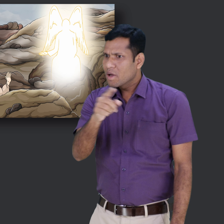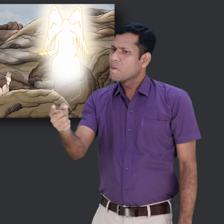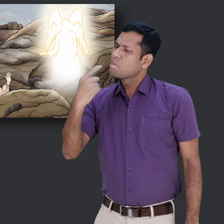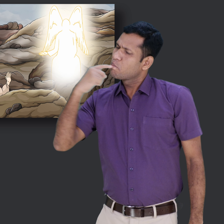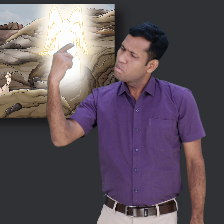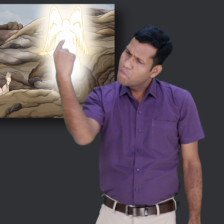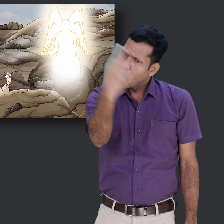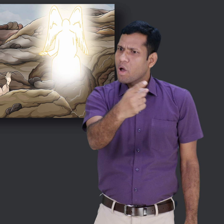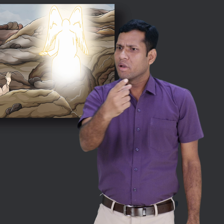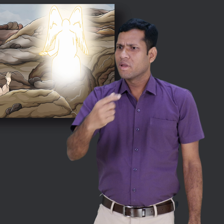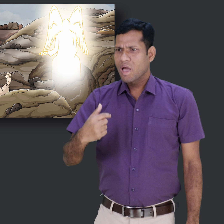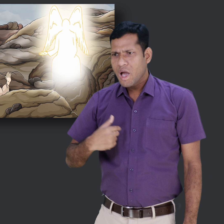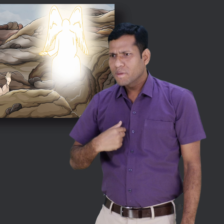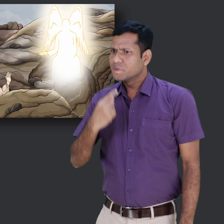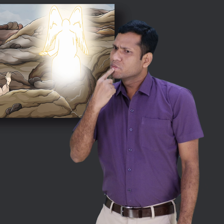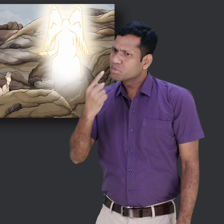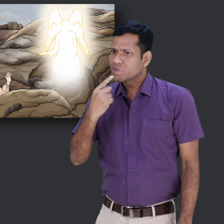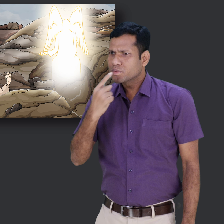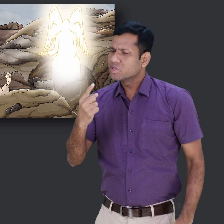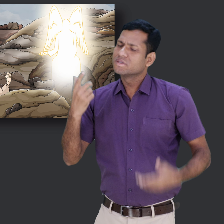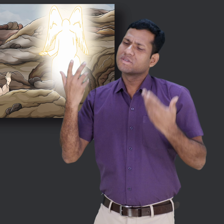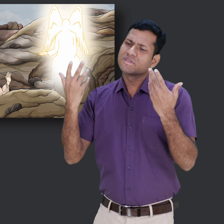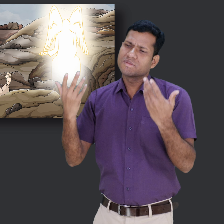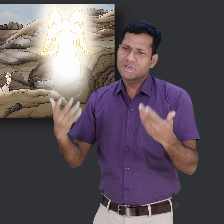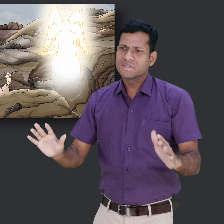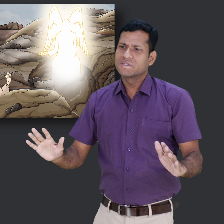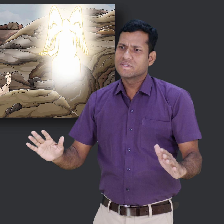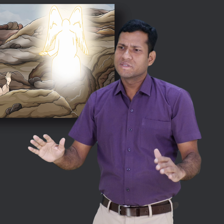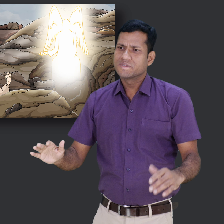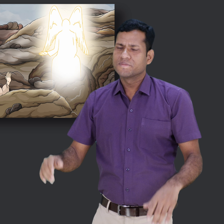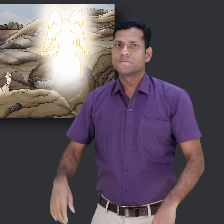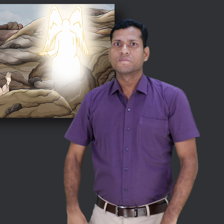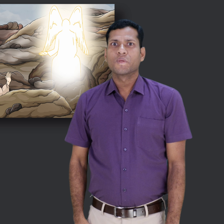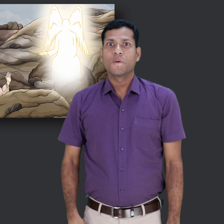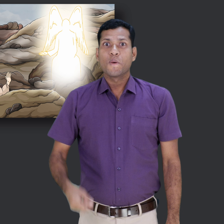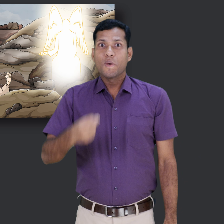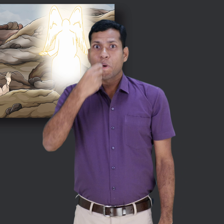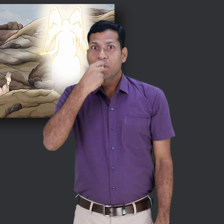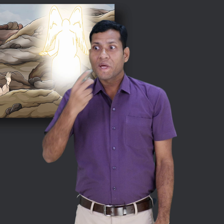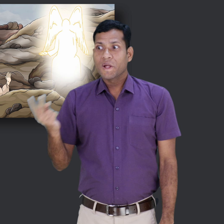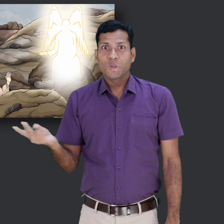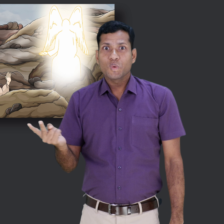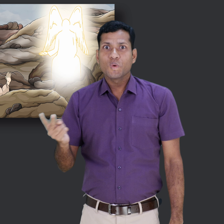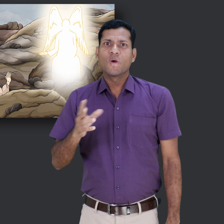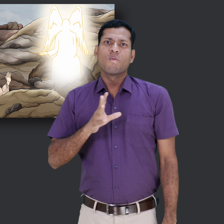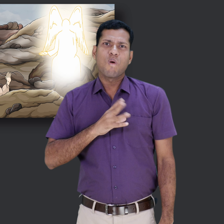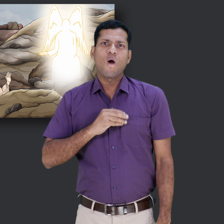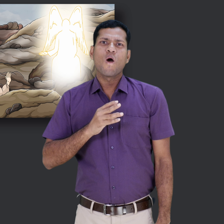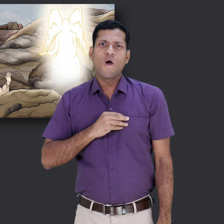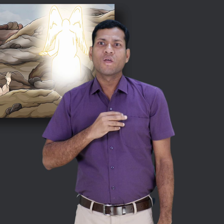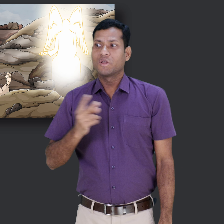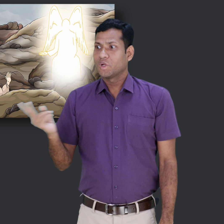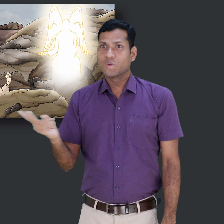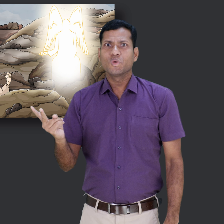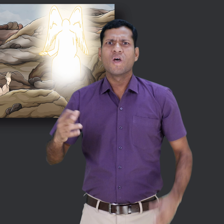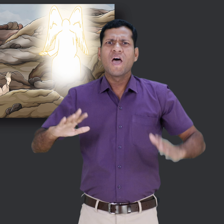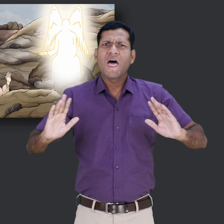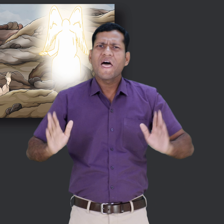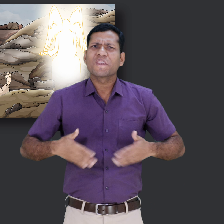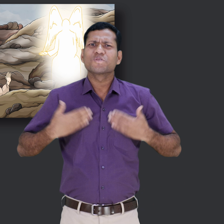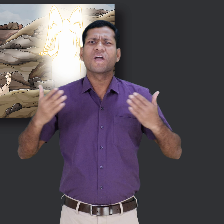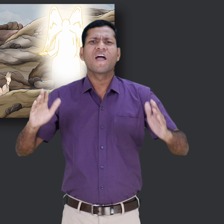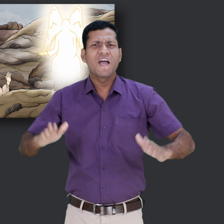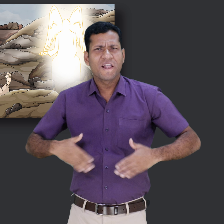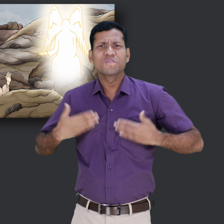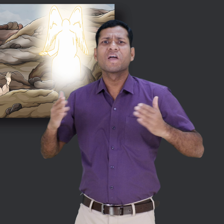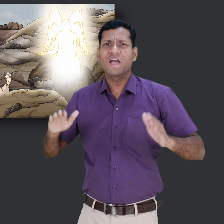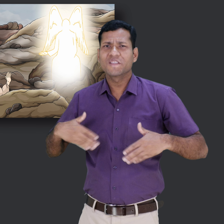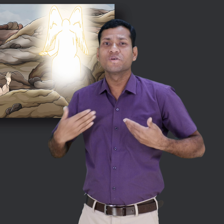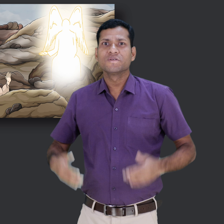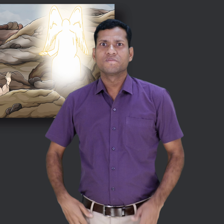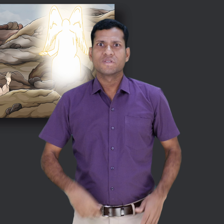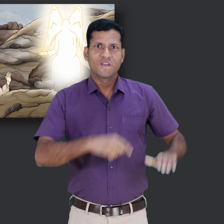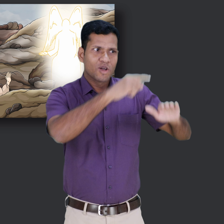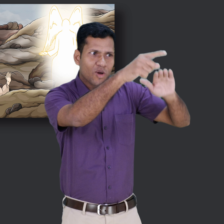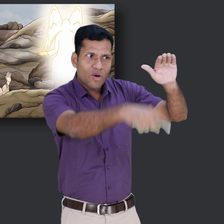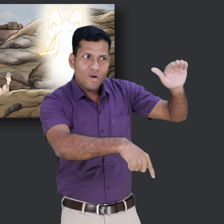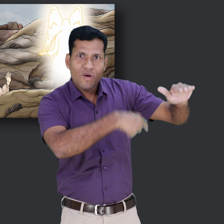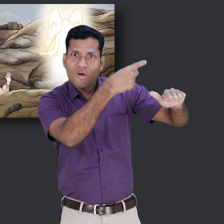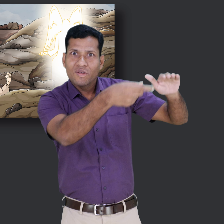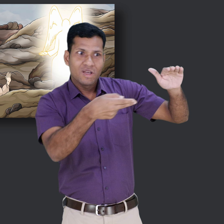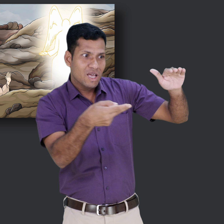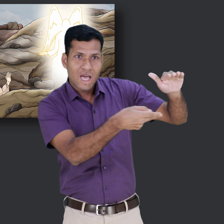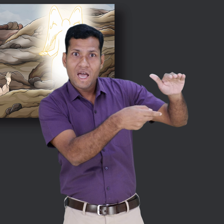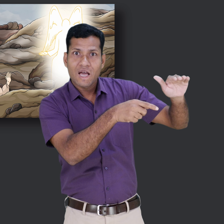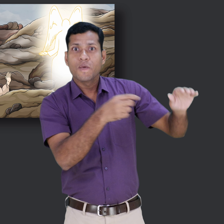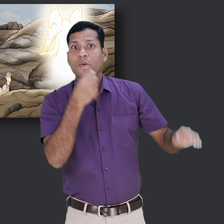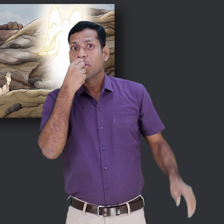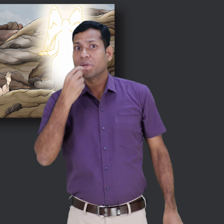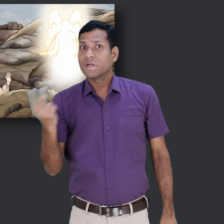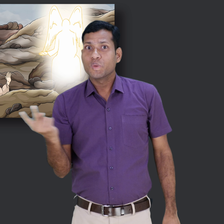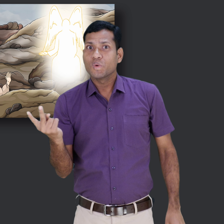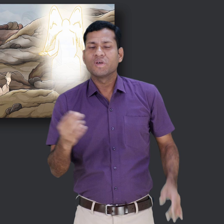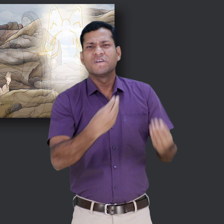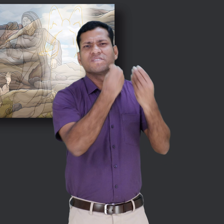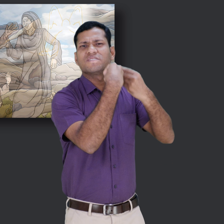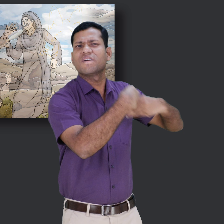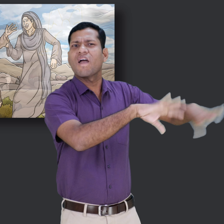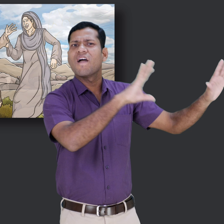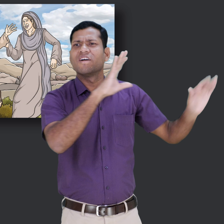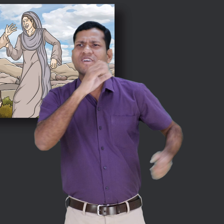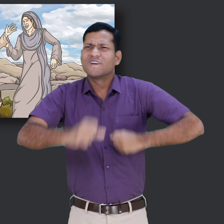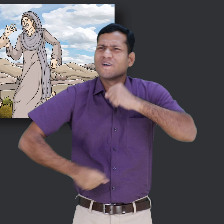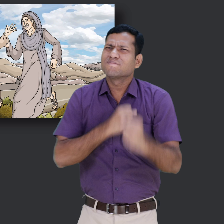There you will see Him.’ See, I have told you.”